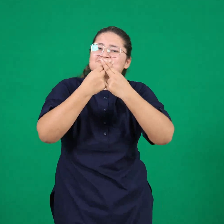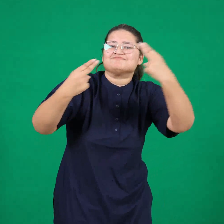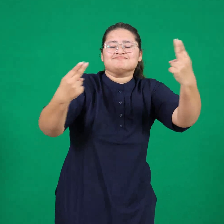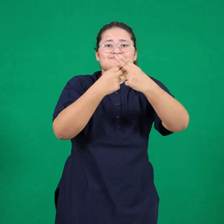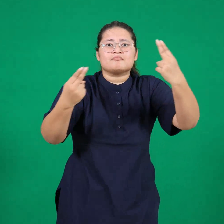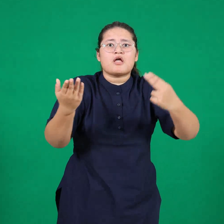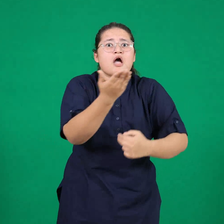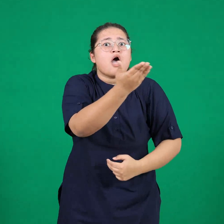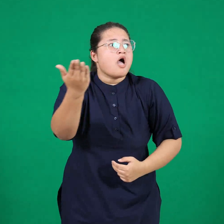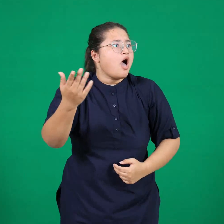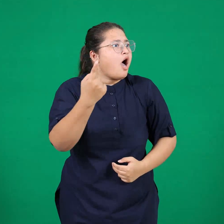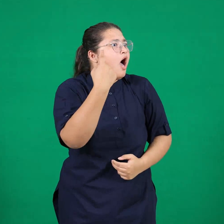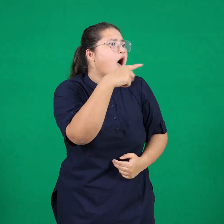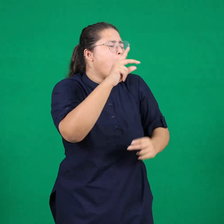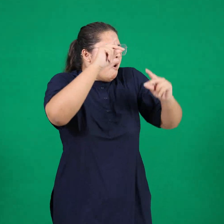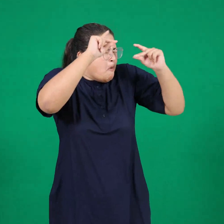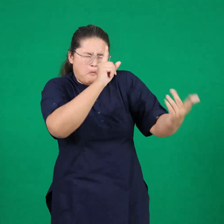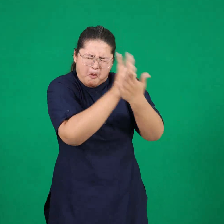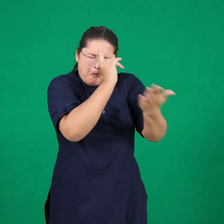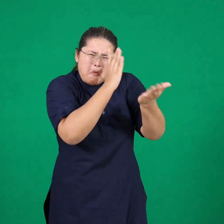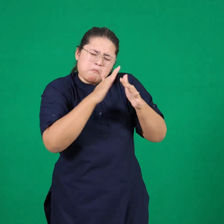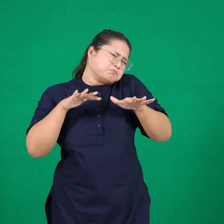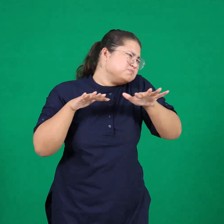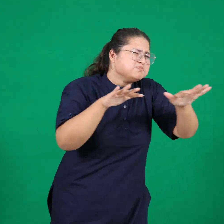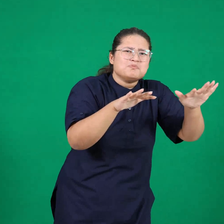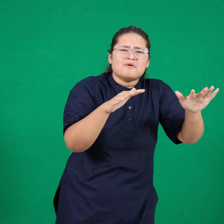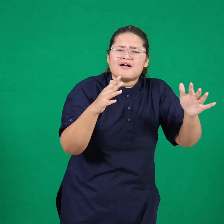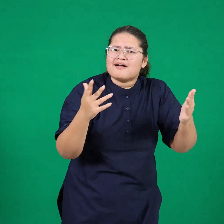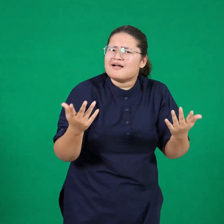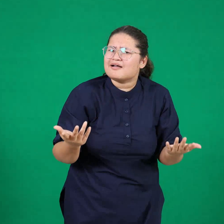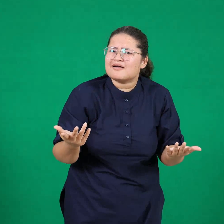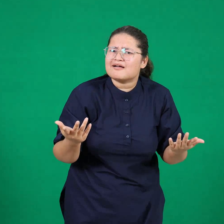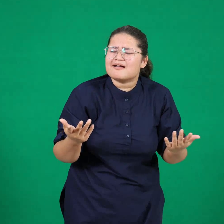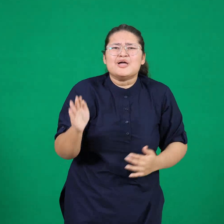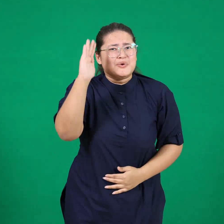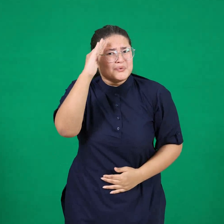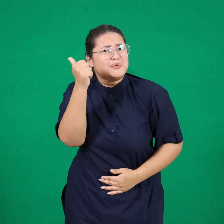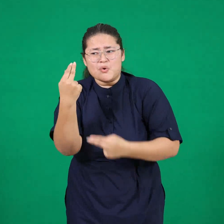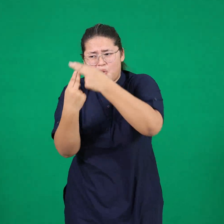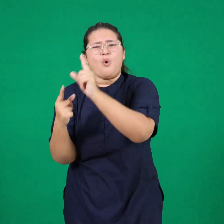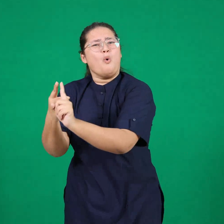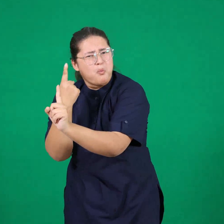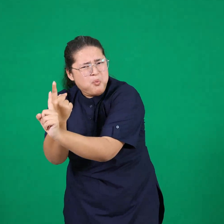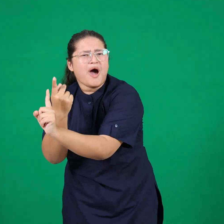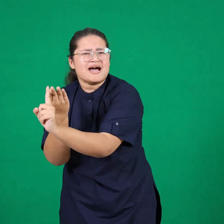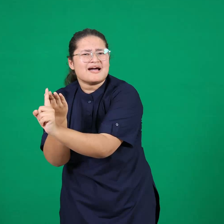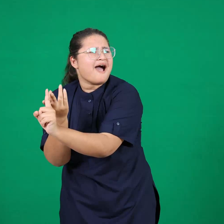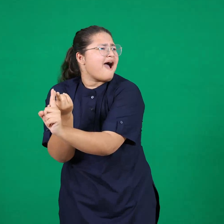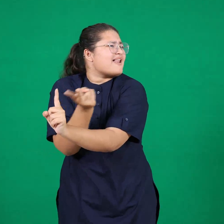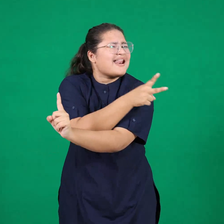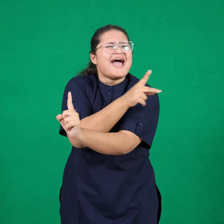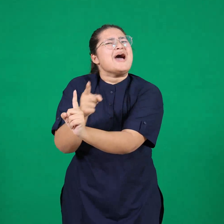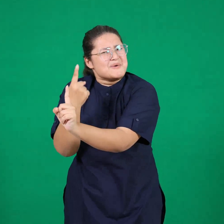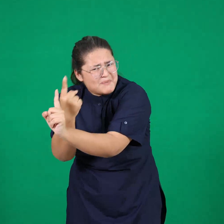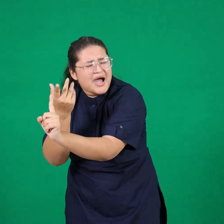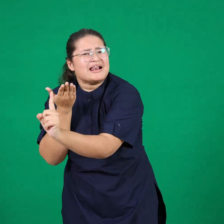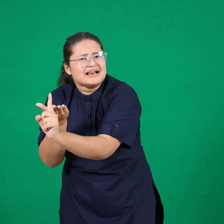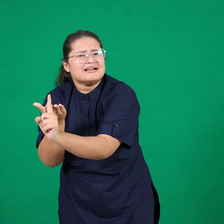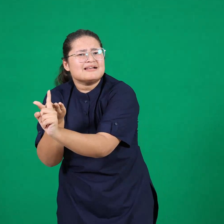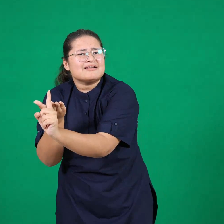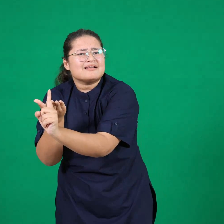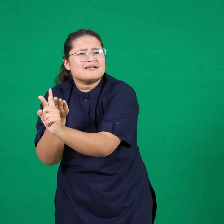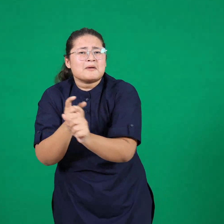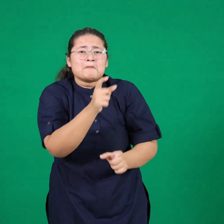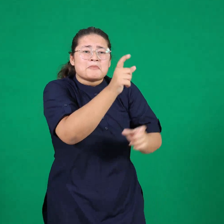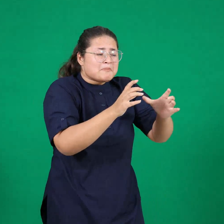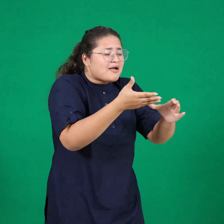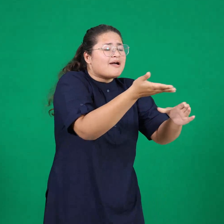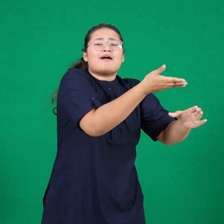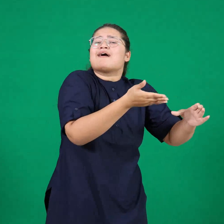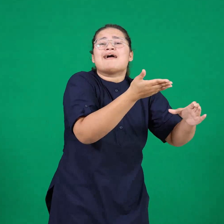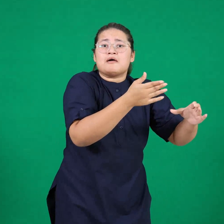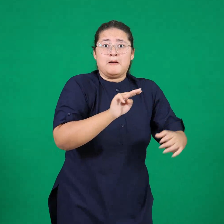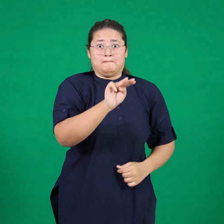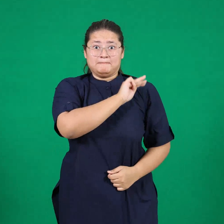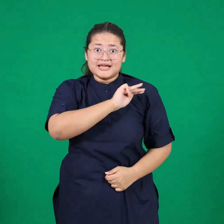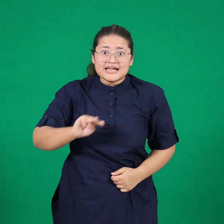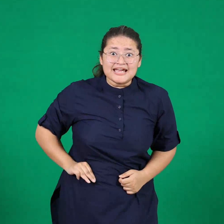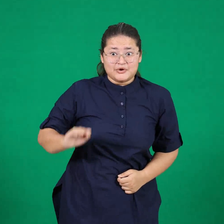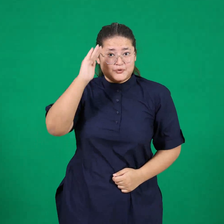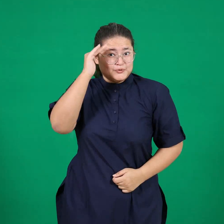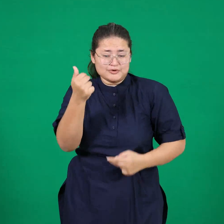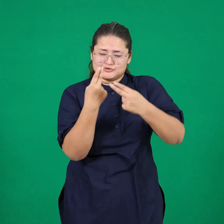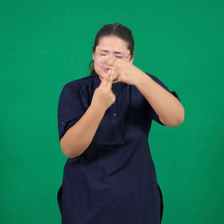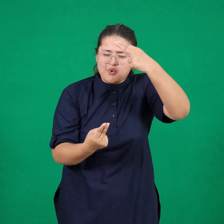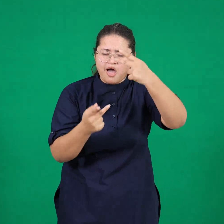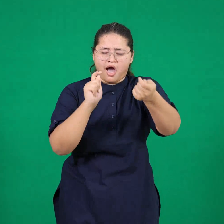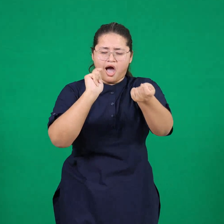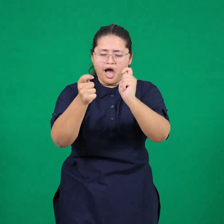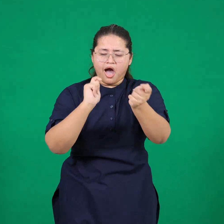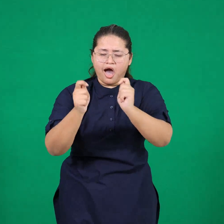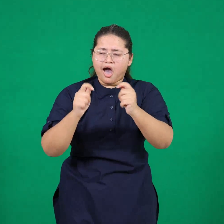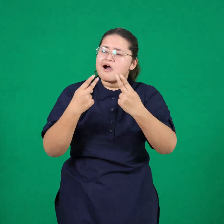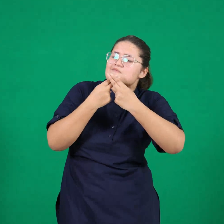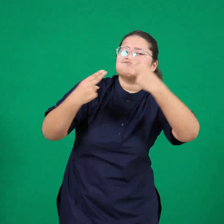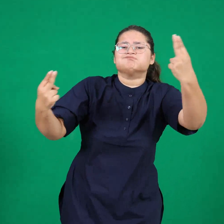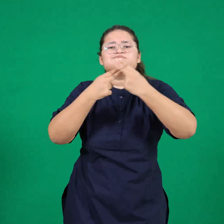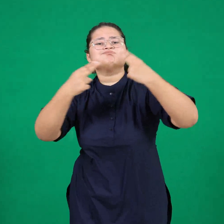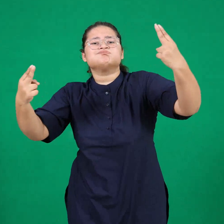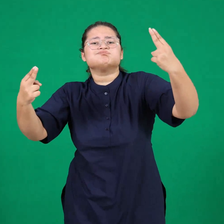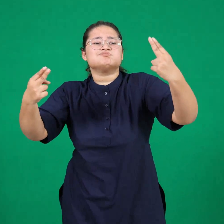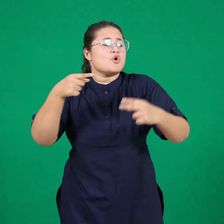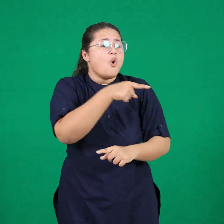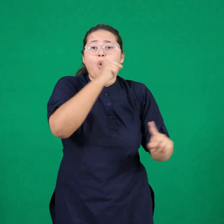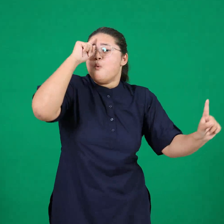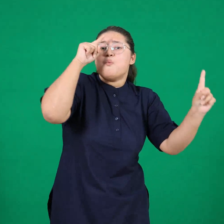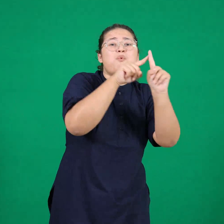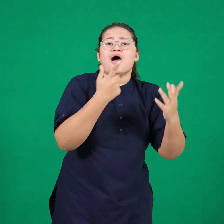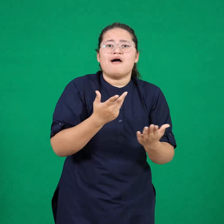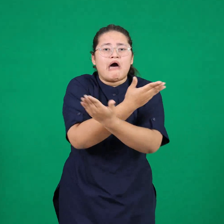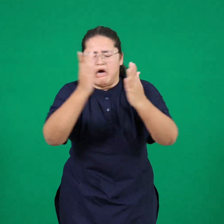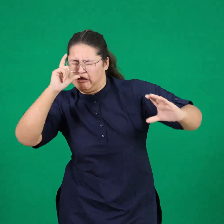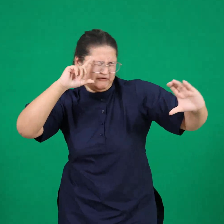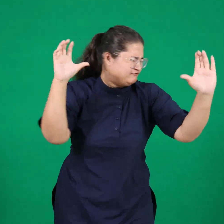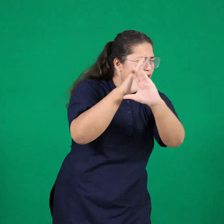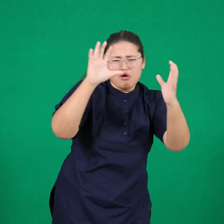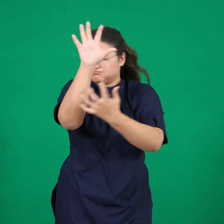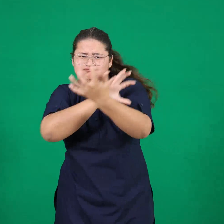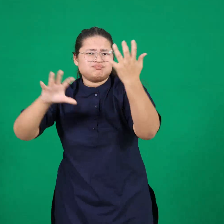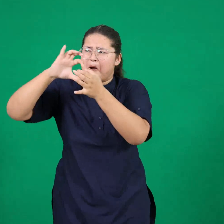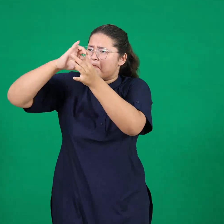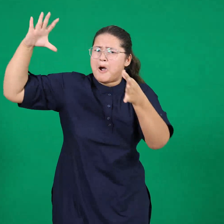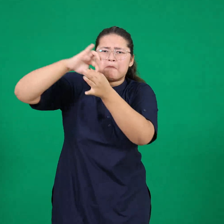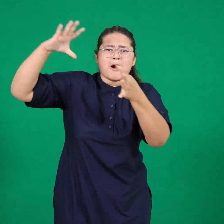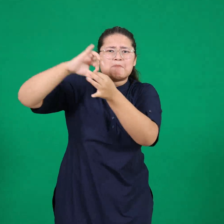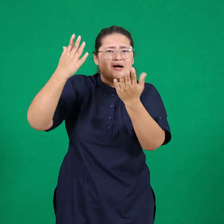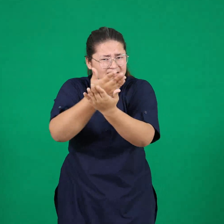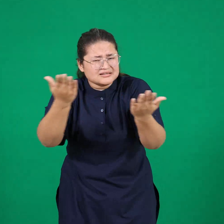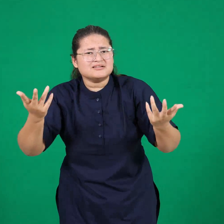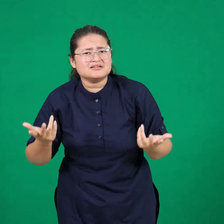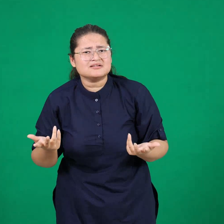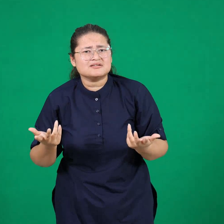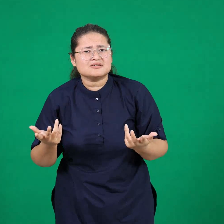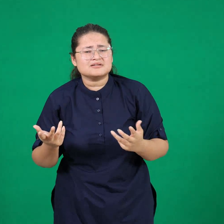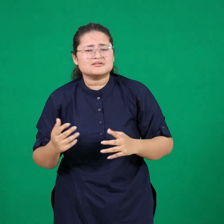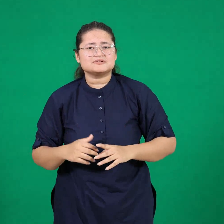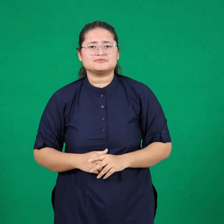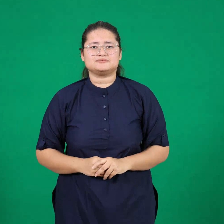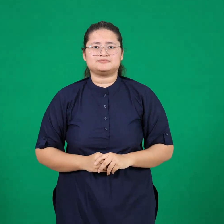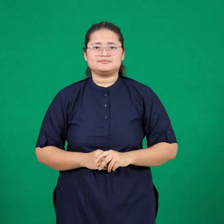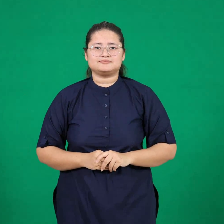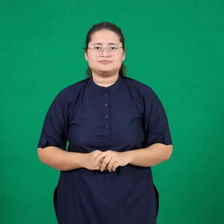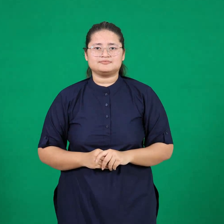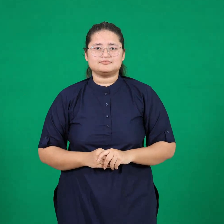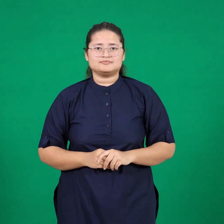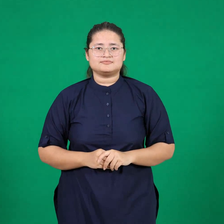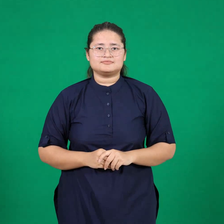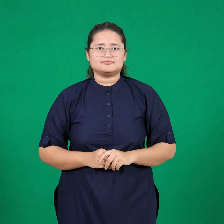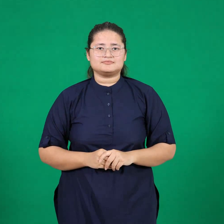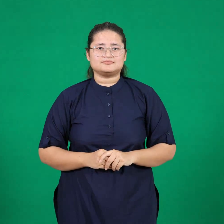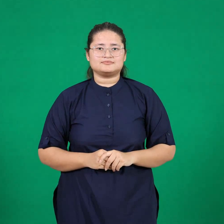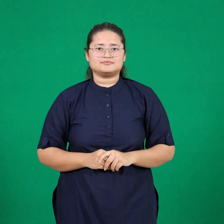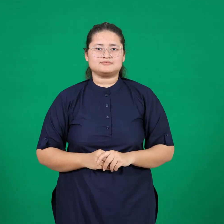Evidently some people are troubling you and trying to distort the gospel of Christ.